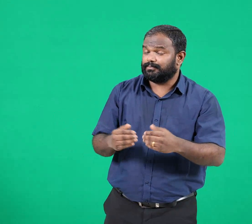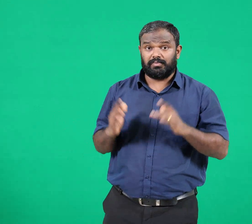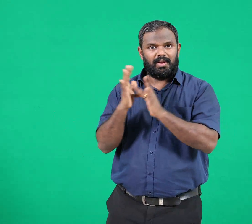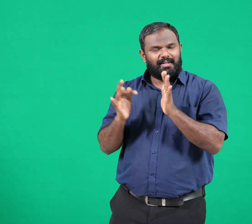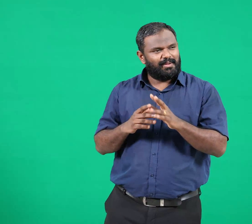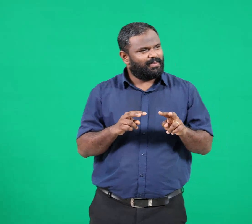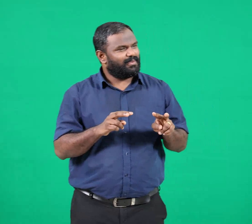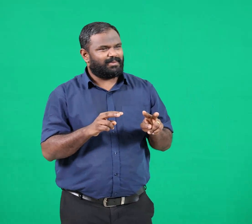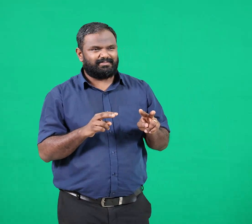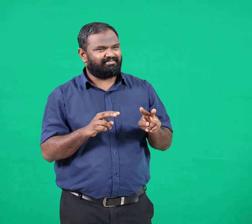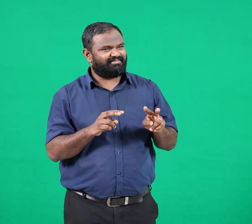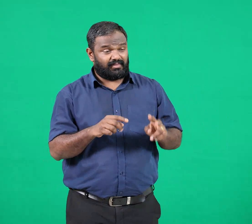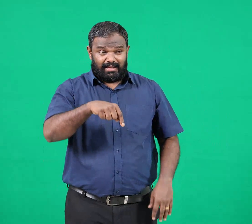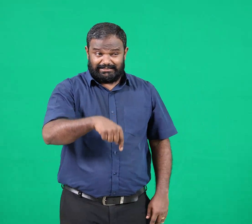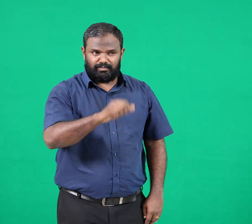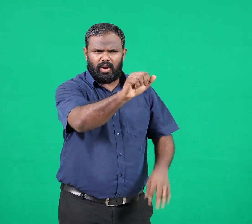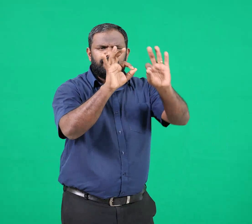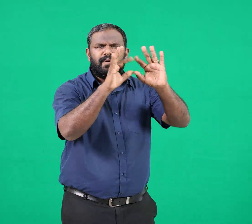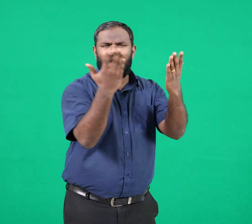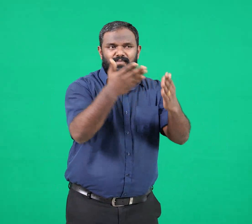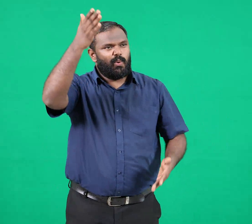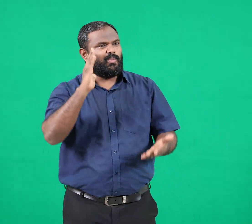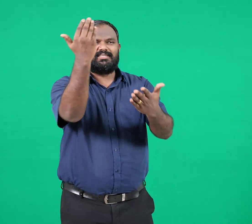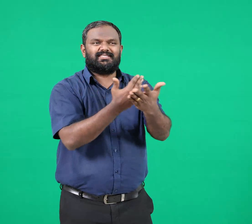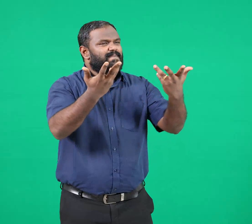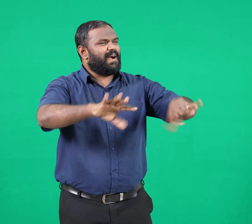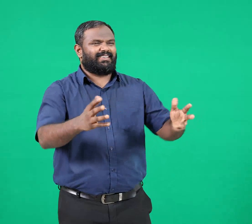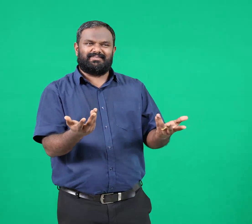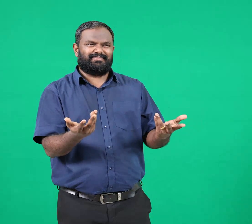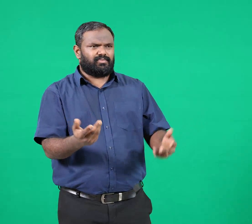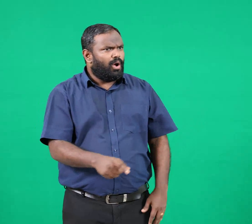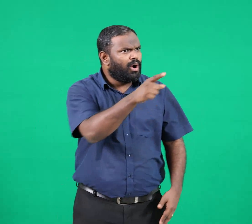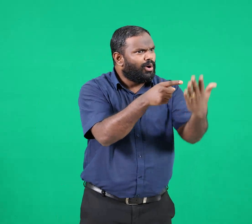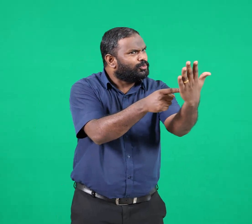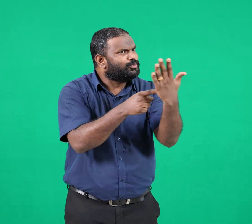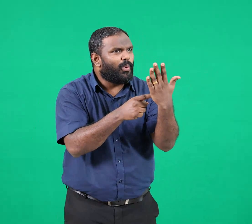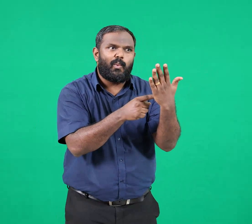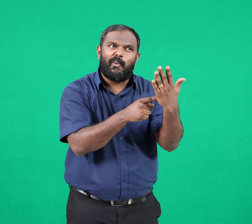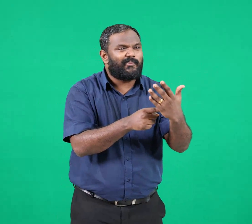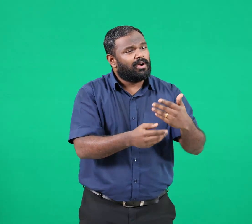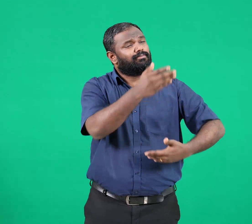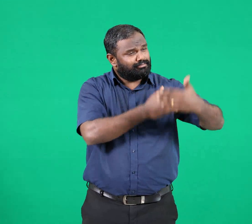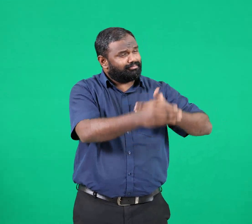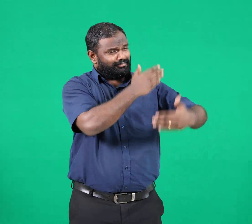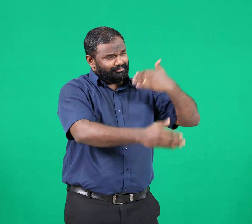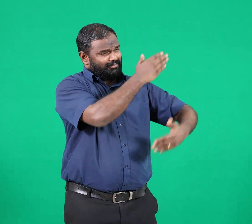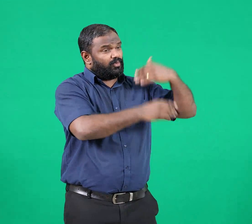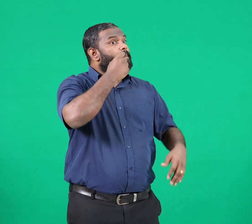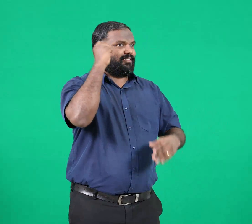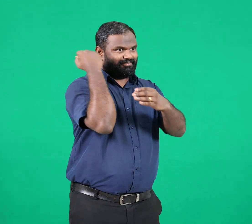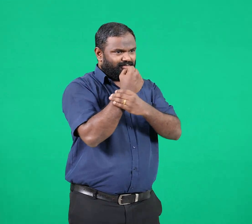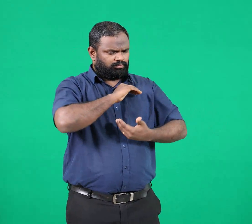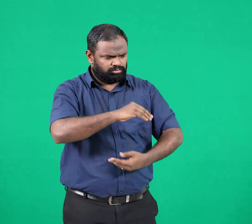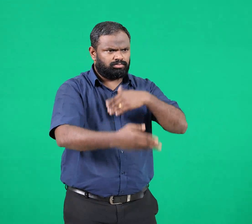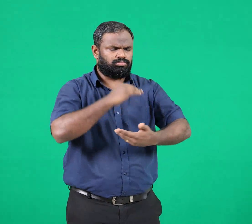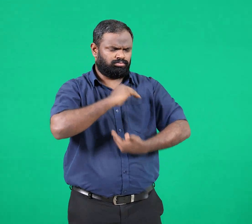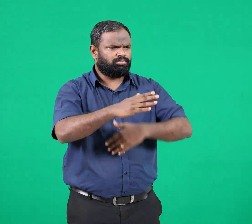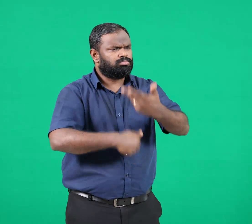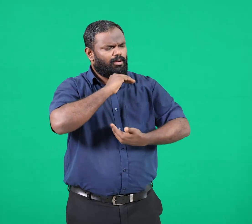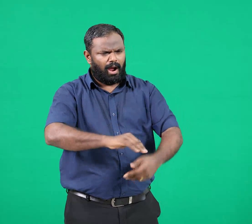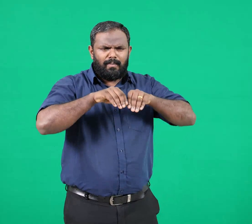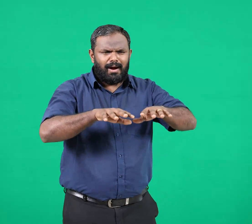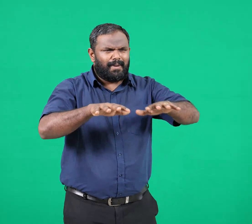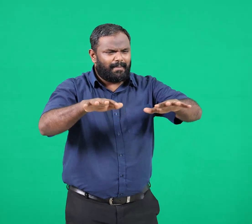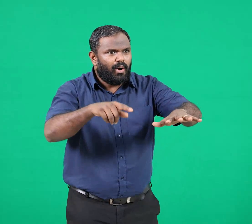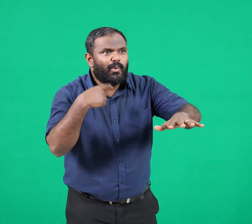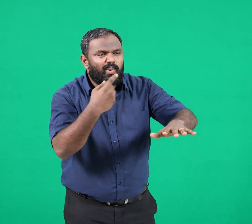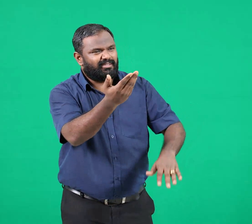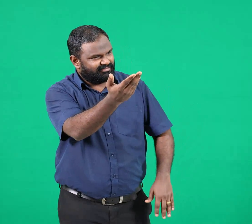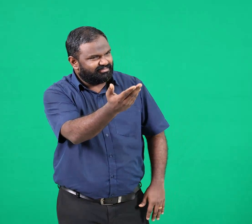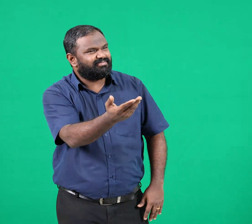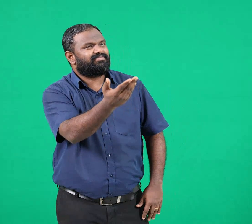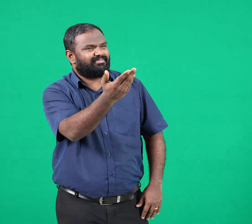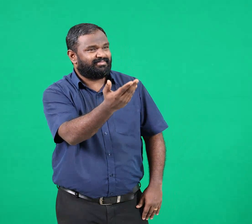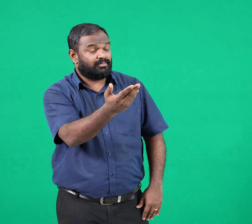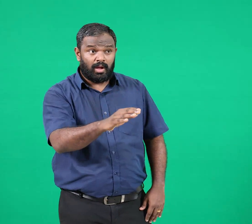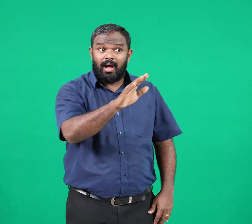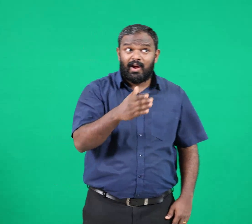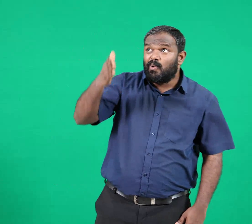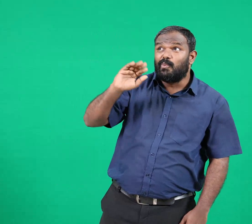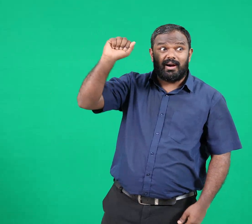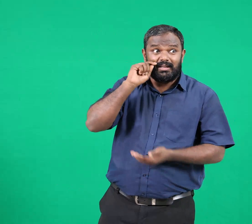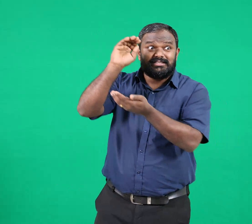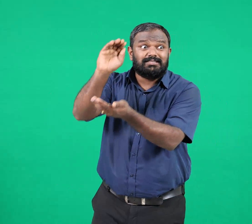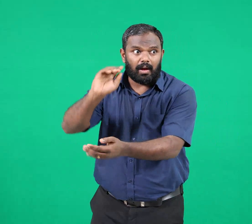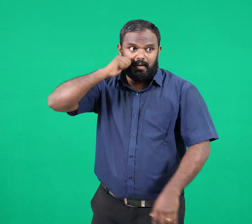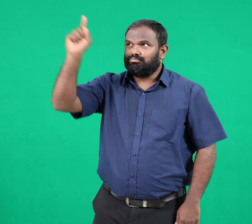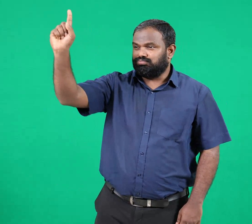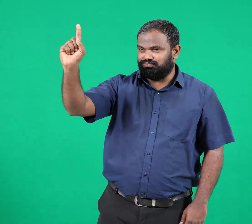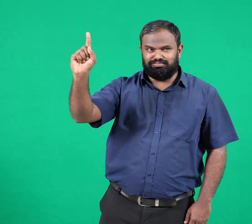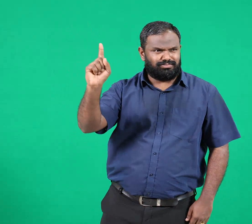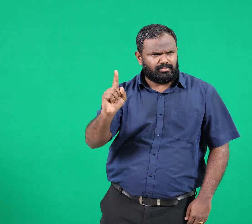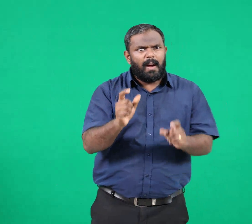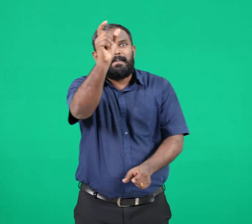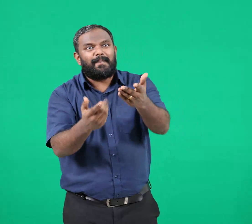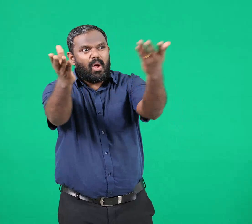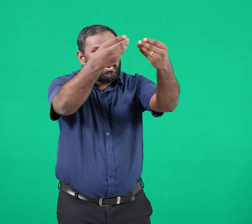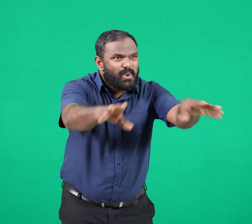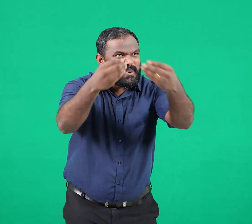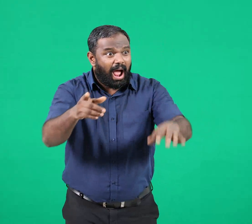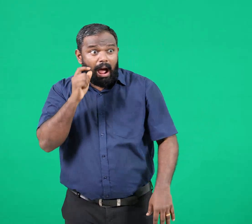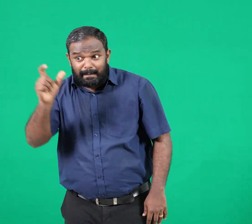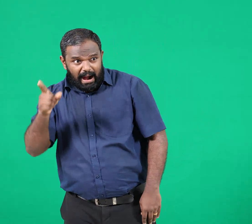Jesus said to him, "Today salvation has come to this house, because this man too is a son of Abraham.